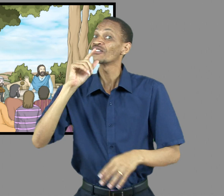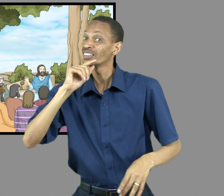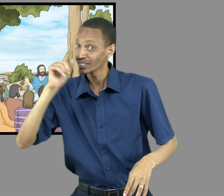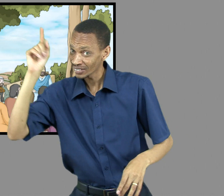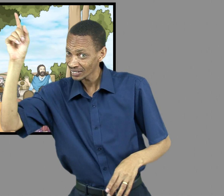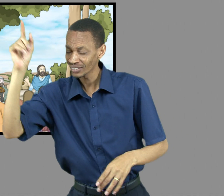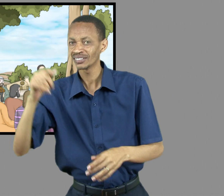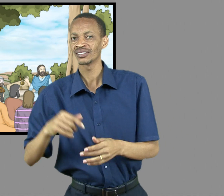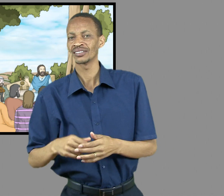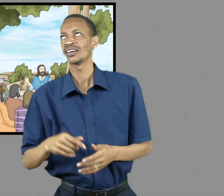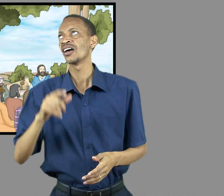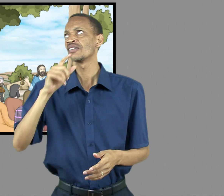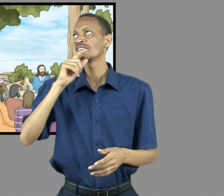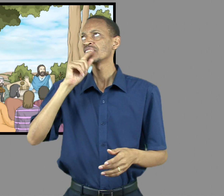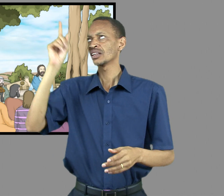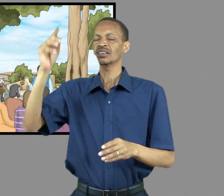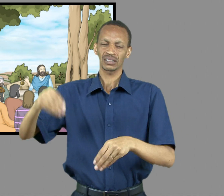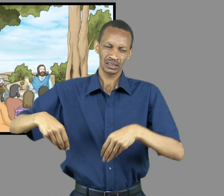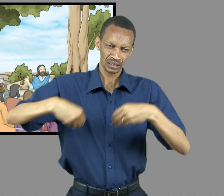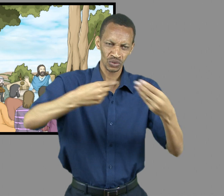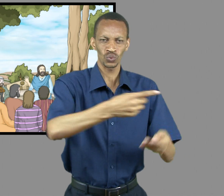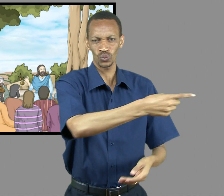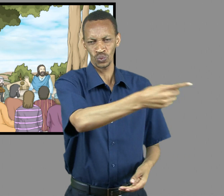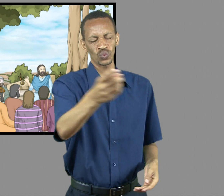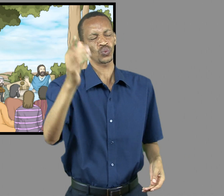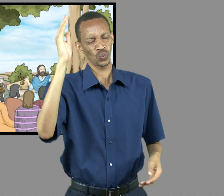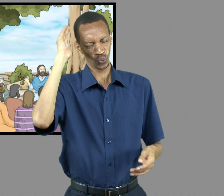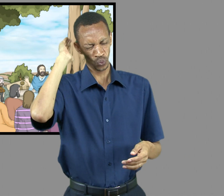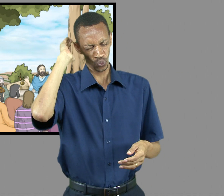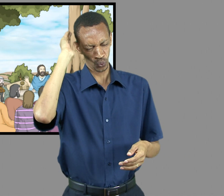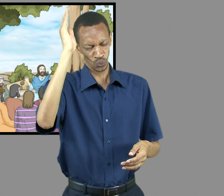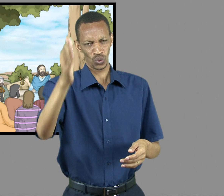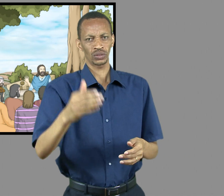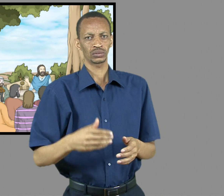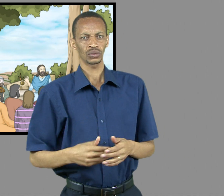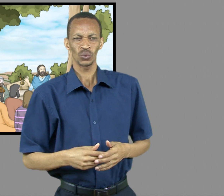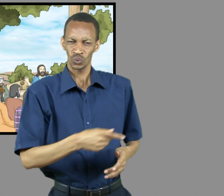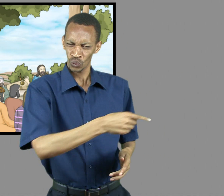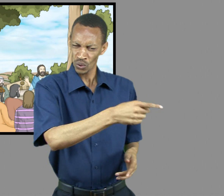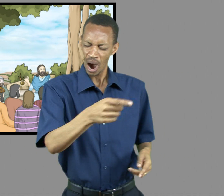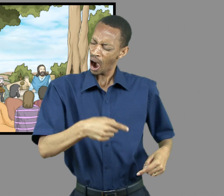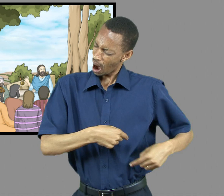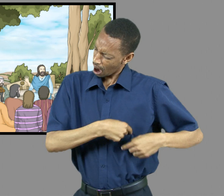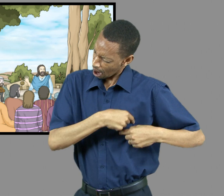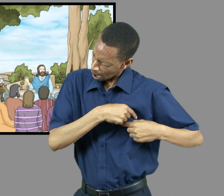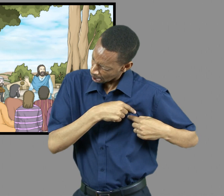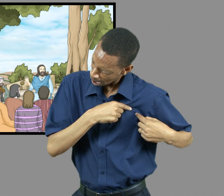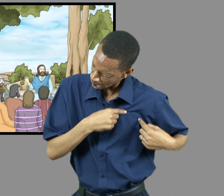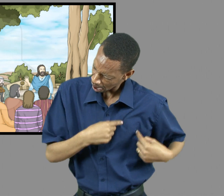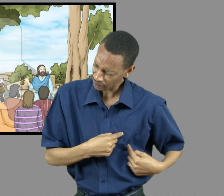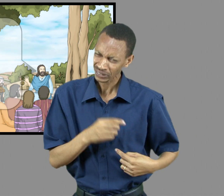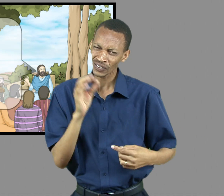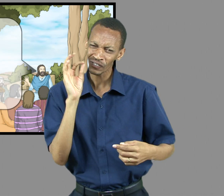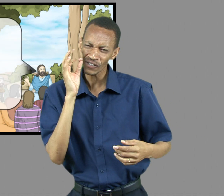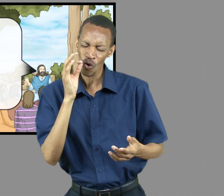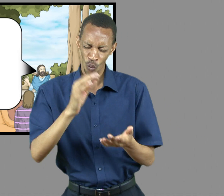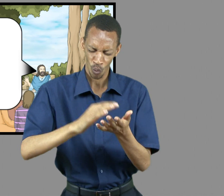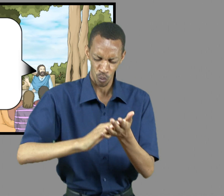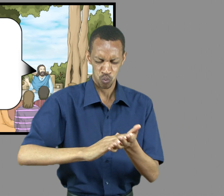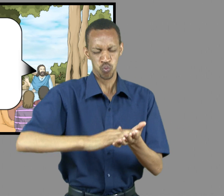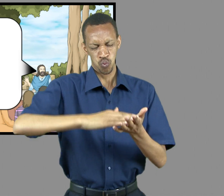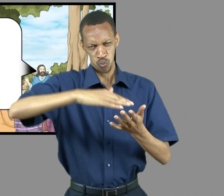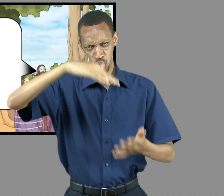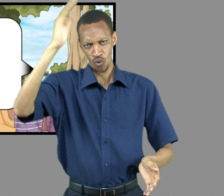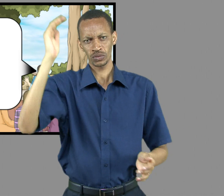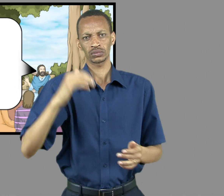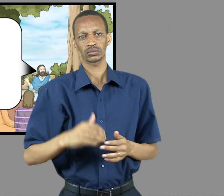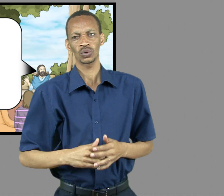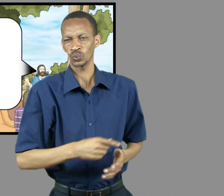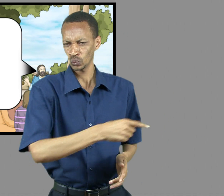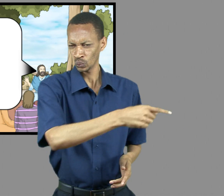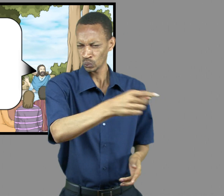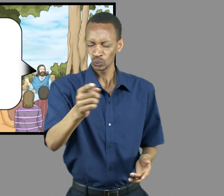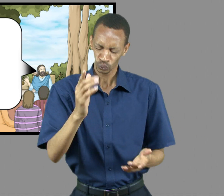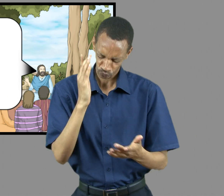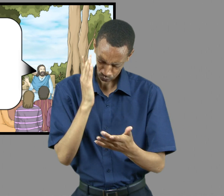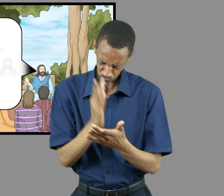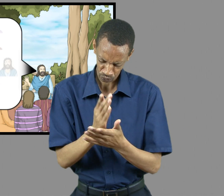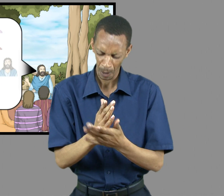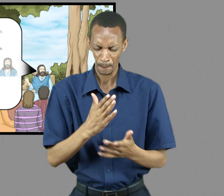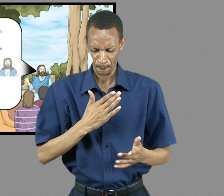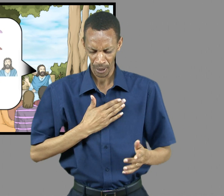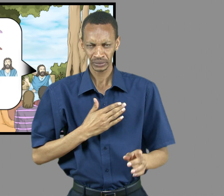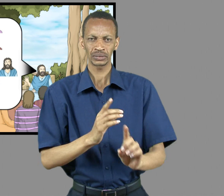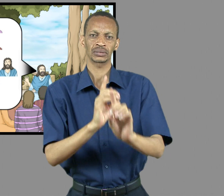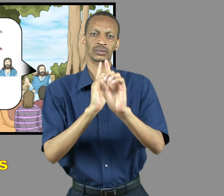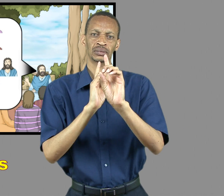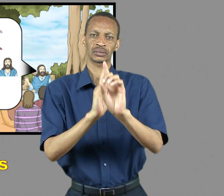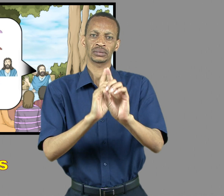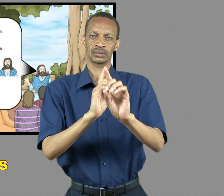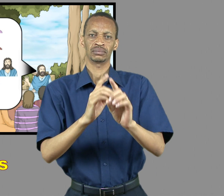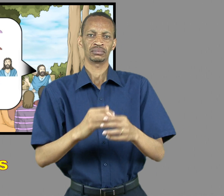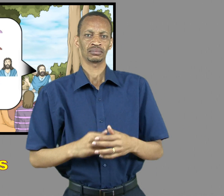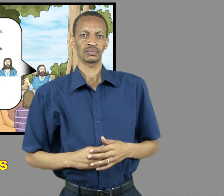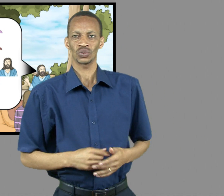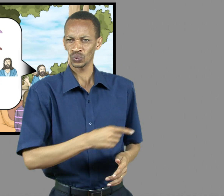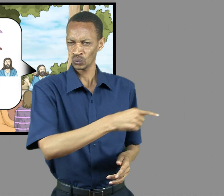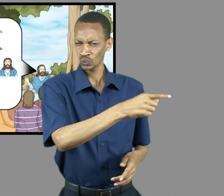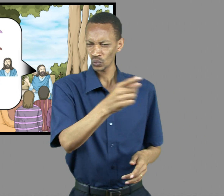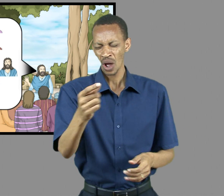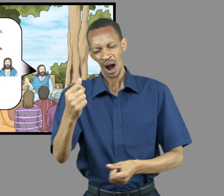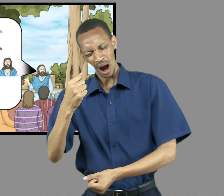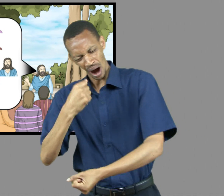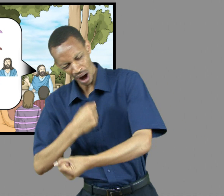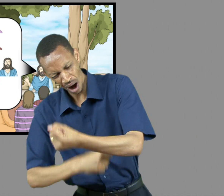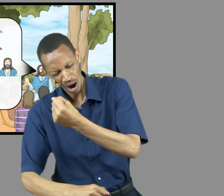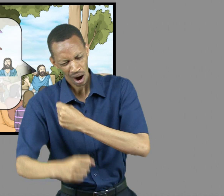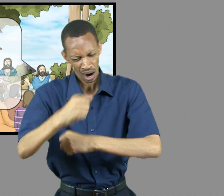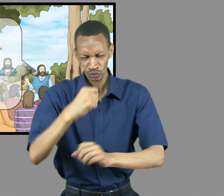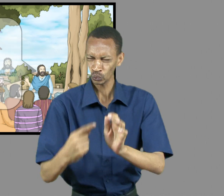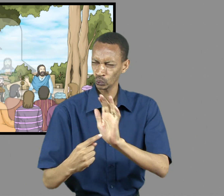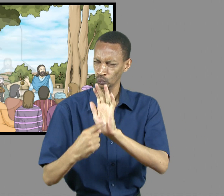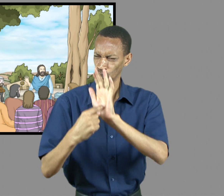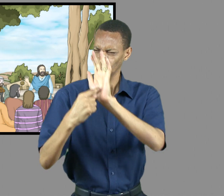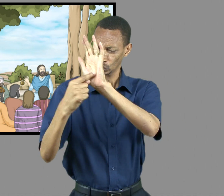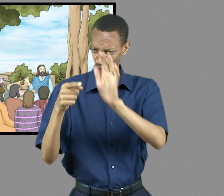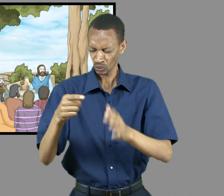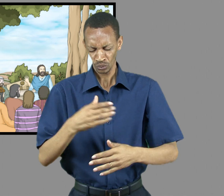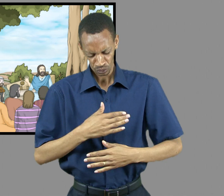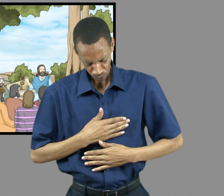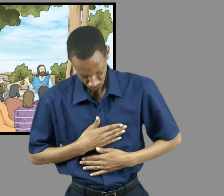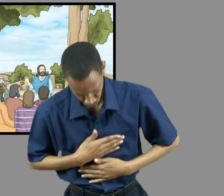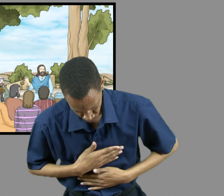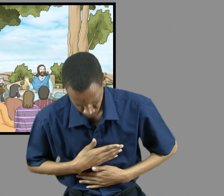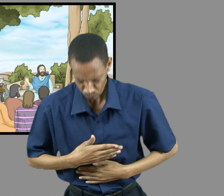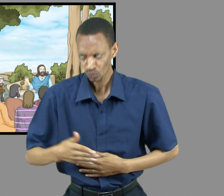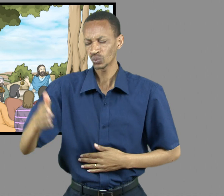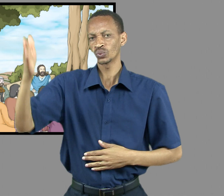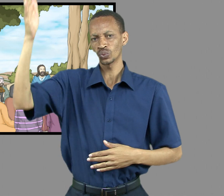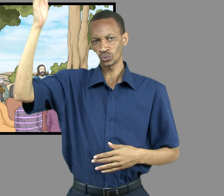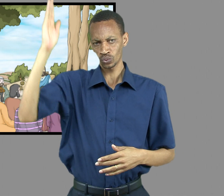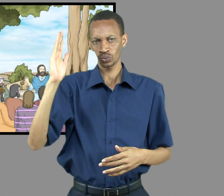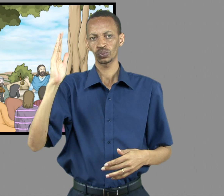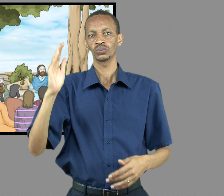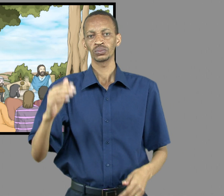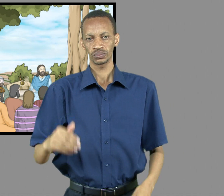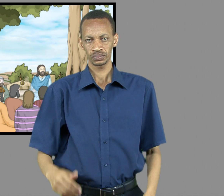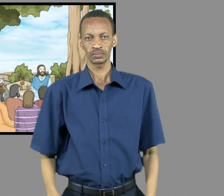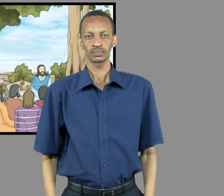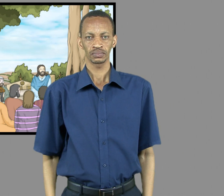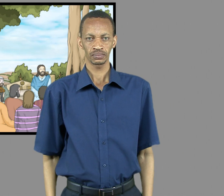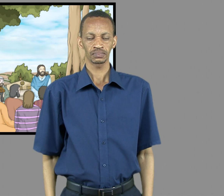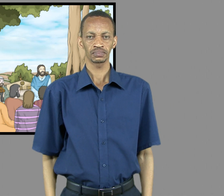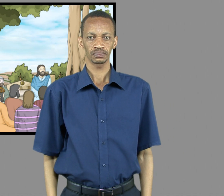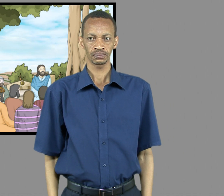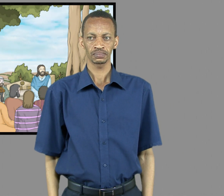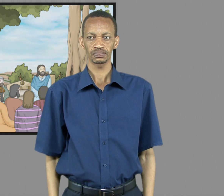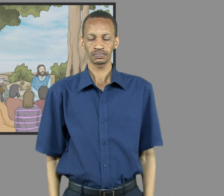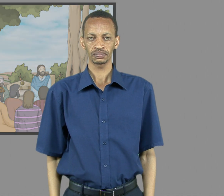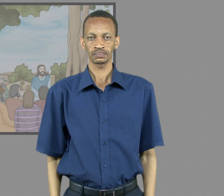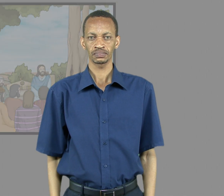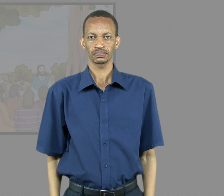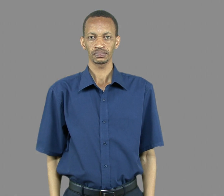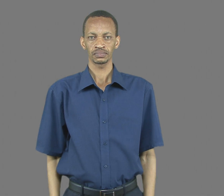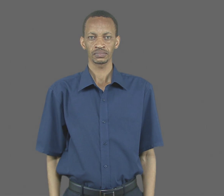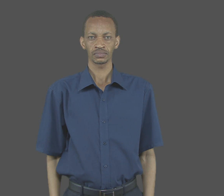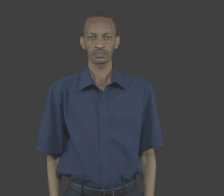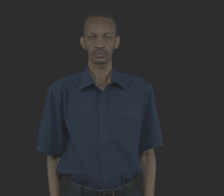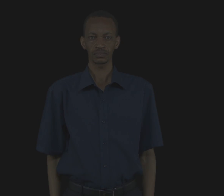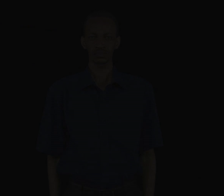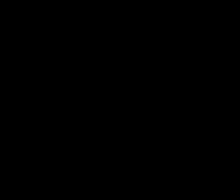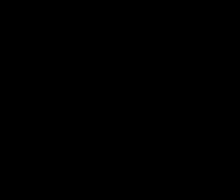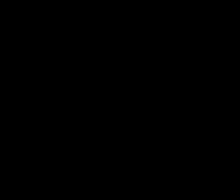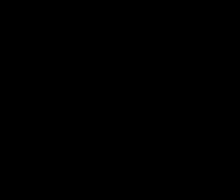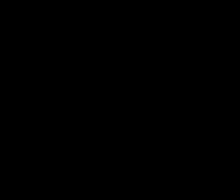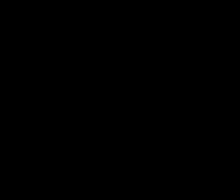This is to My Father’s glory, that you bear much fruit, proving yourselves to be My disciples.